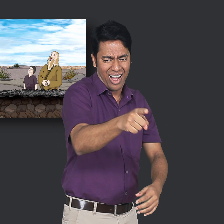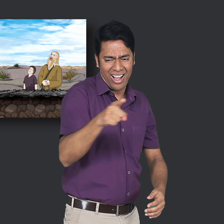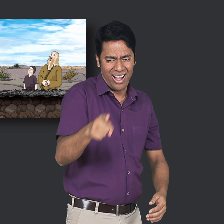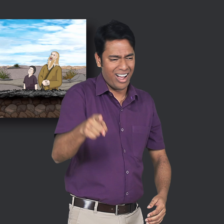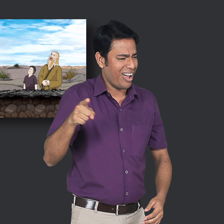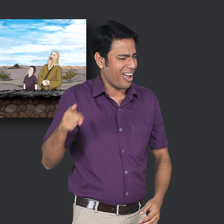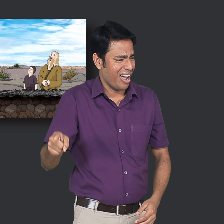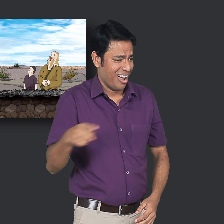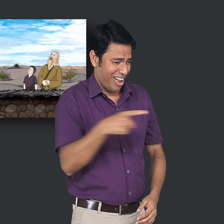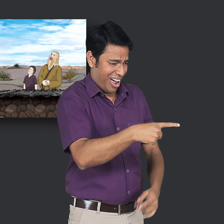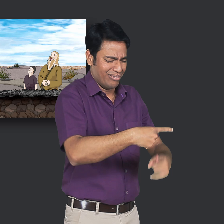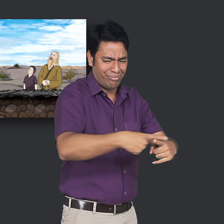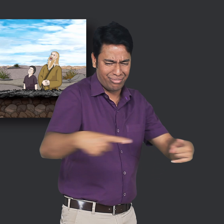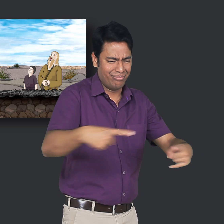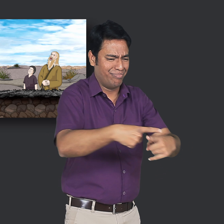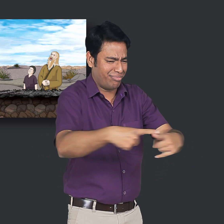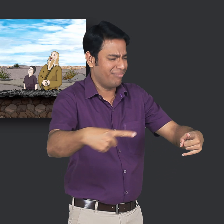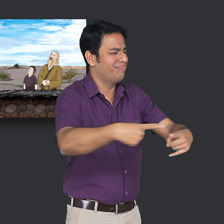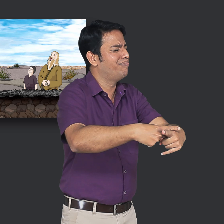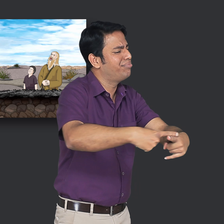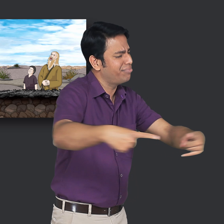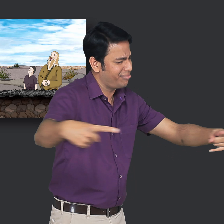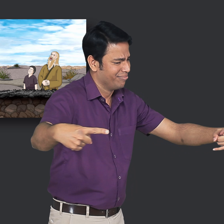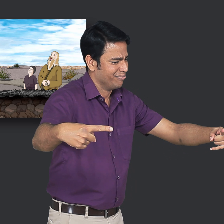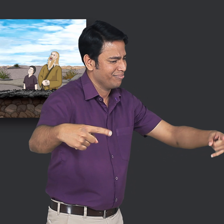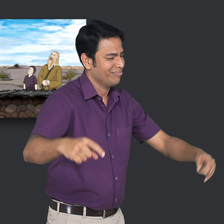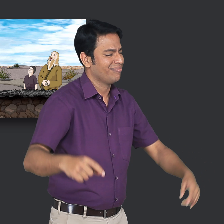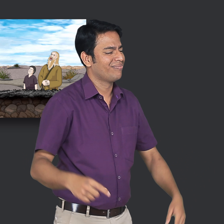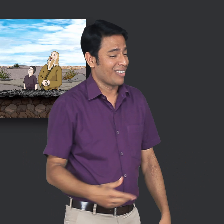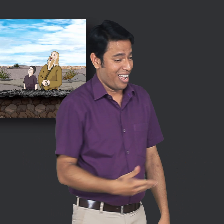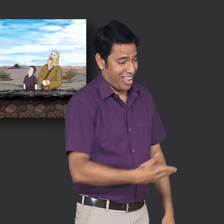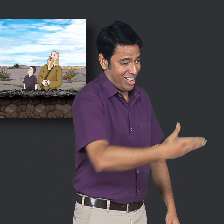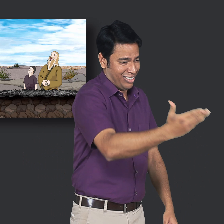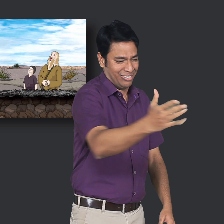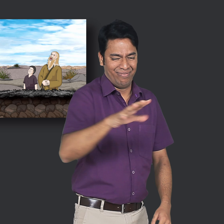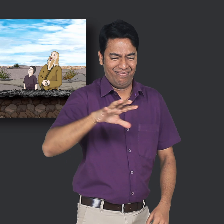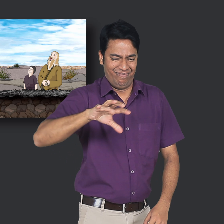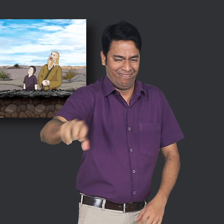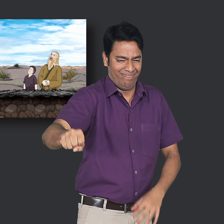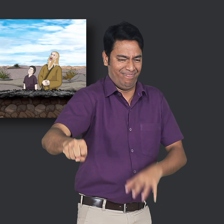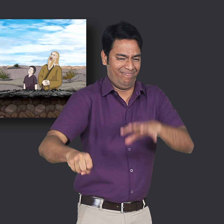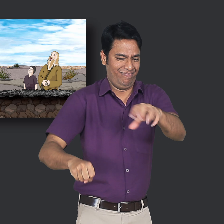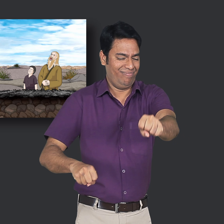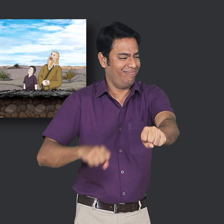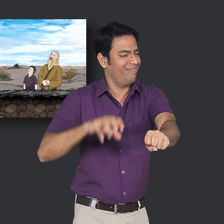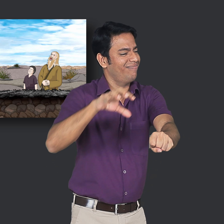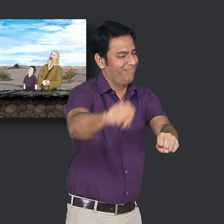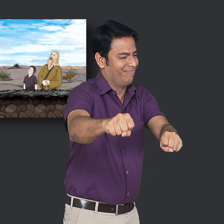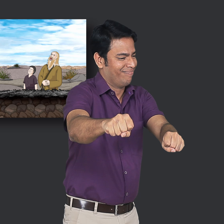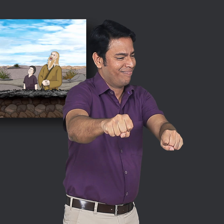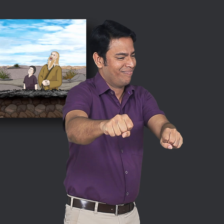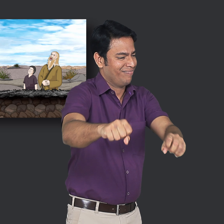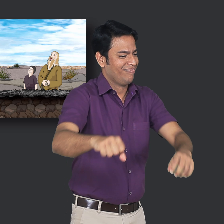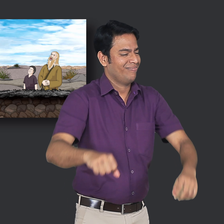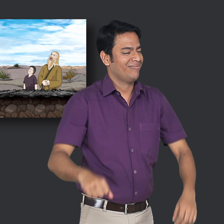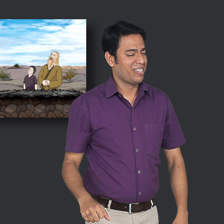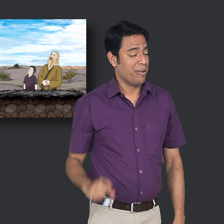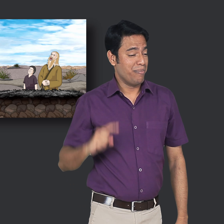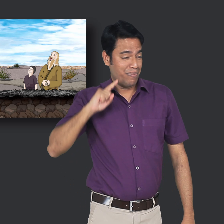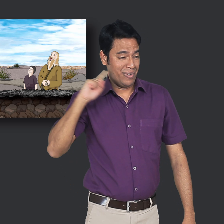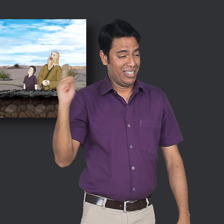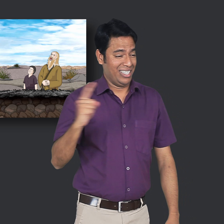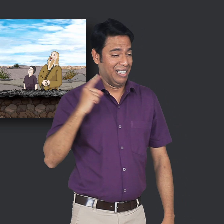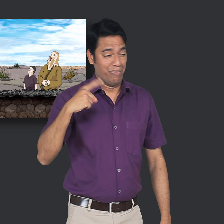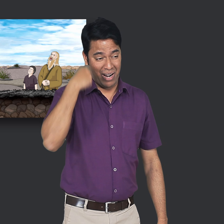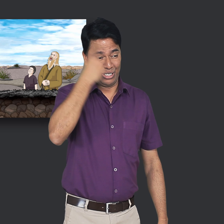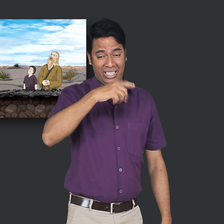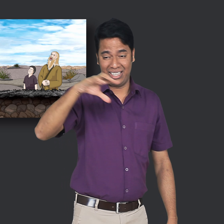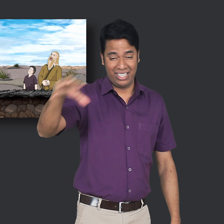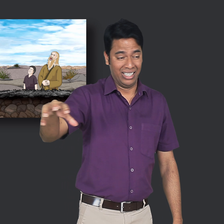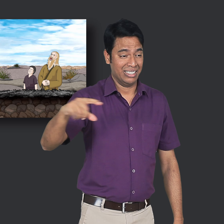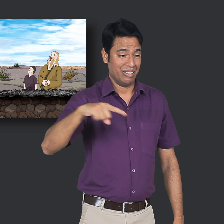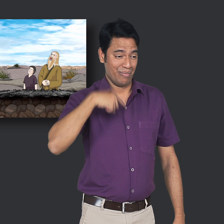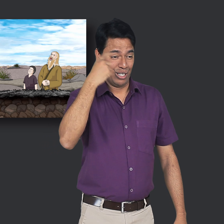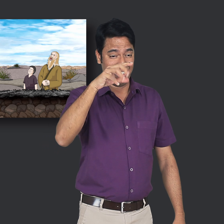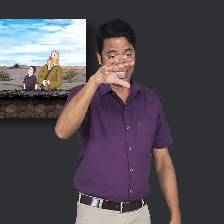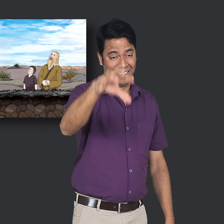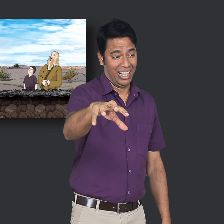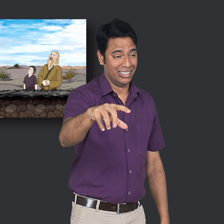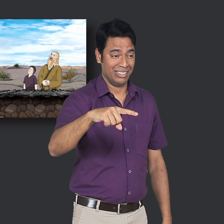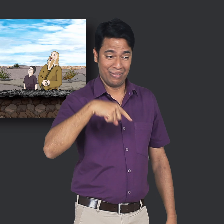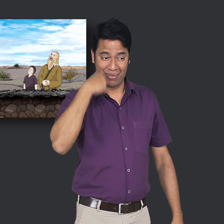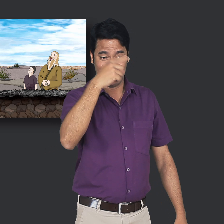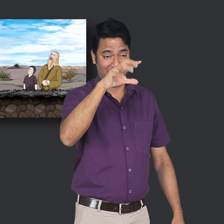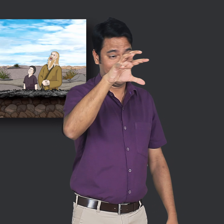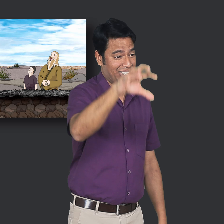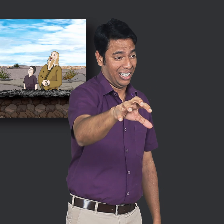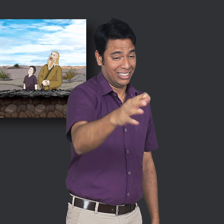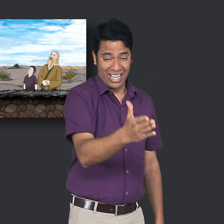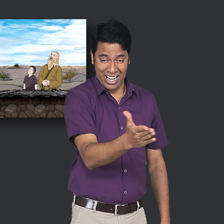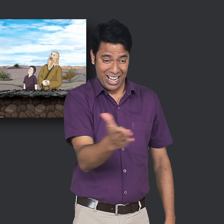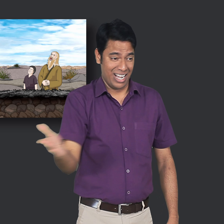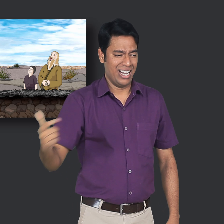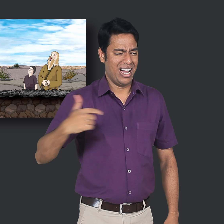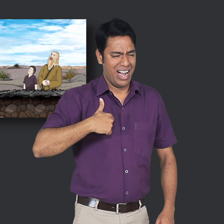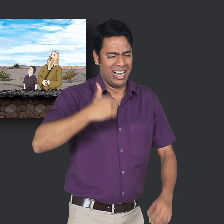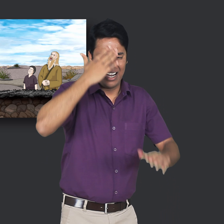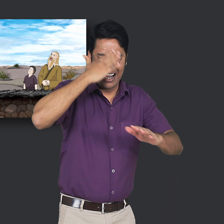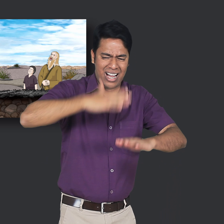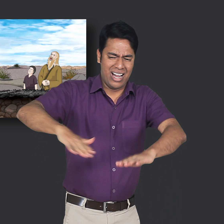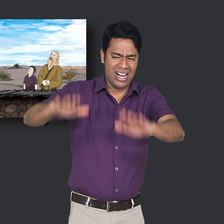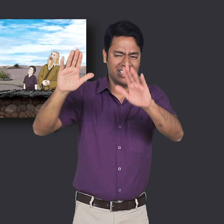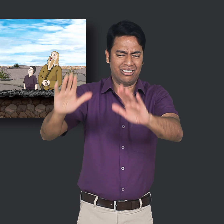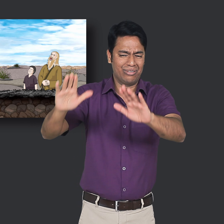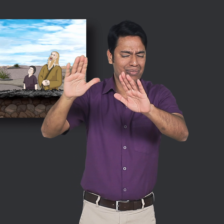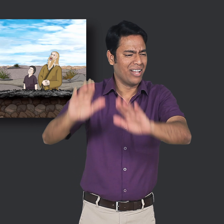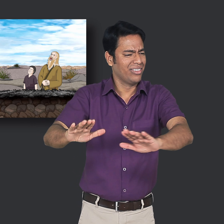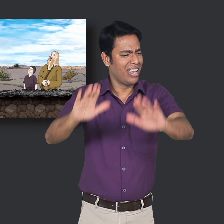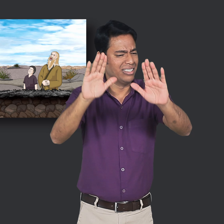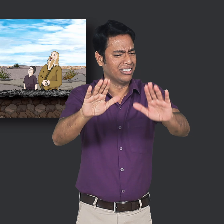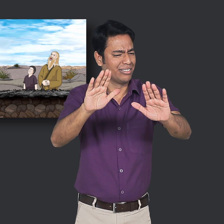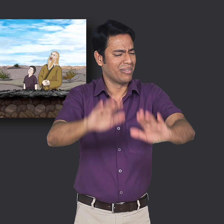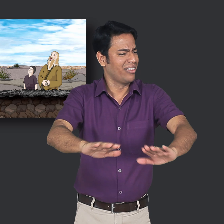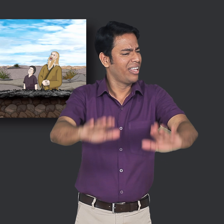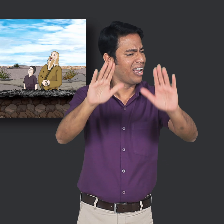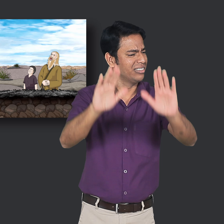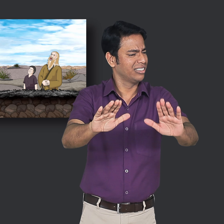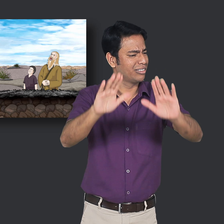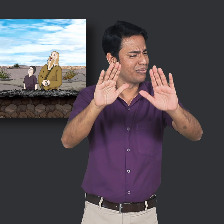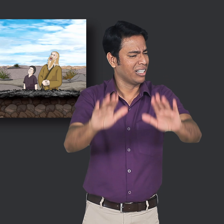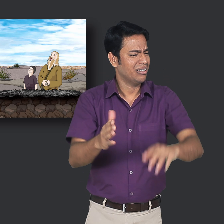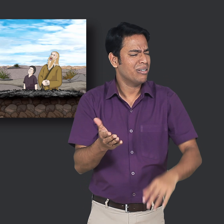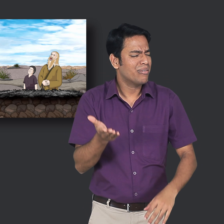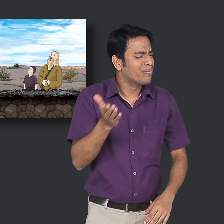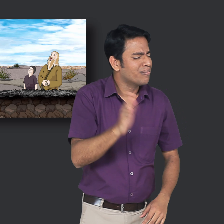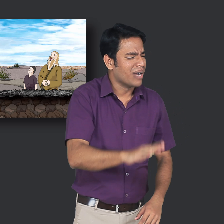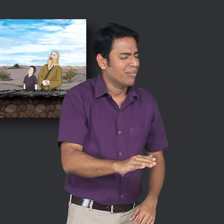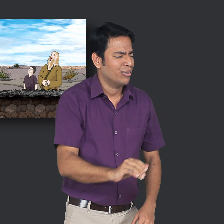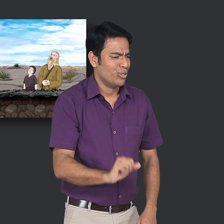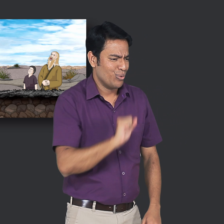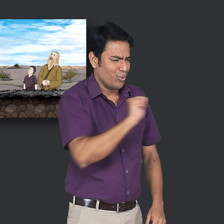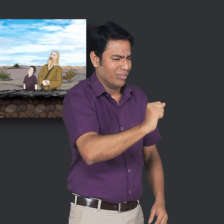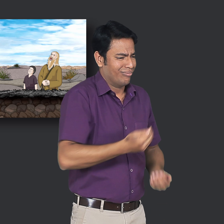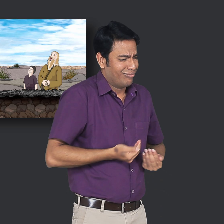Your descendants will possess the gates of their enemies.